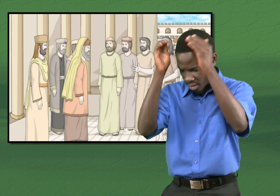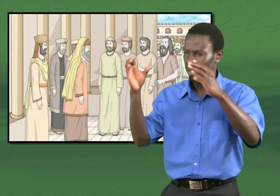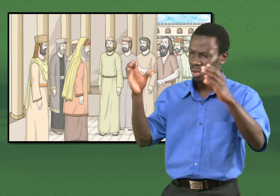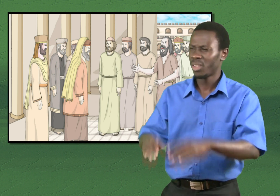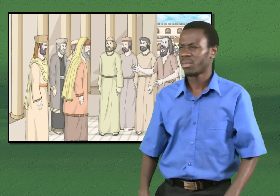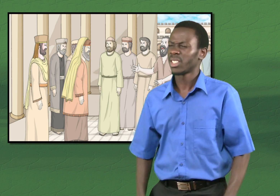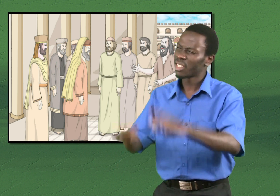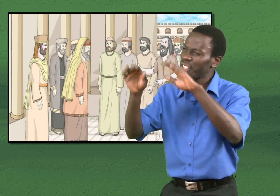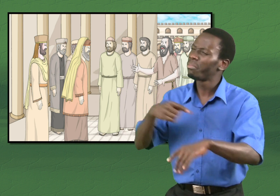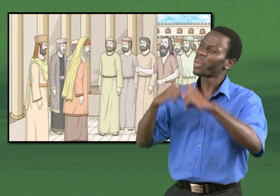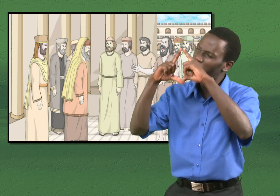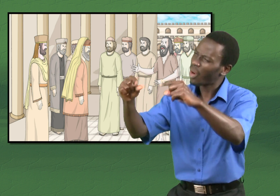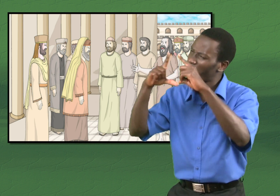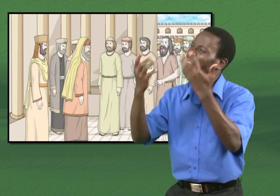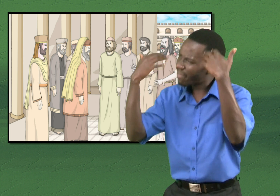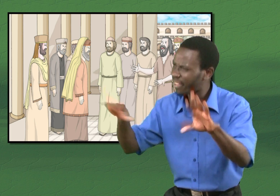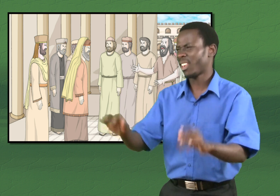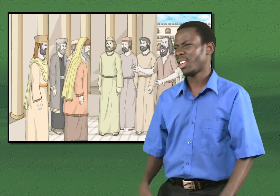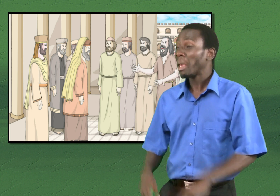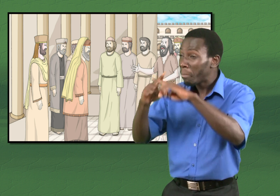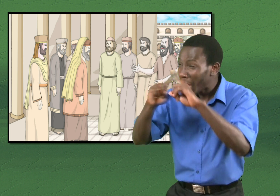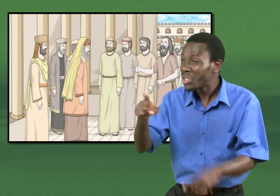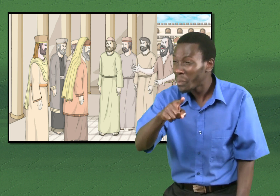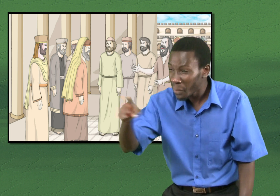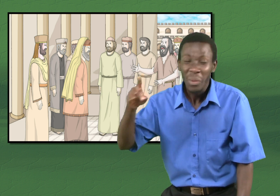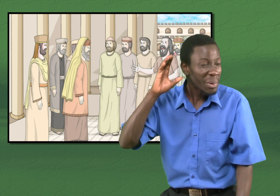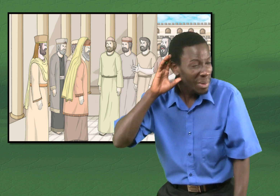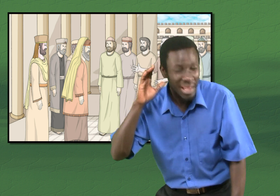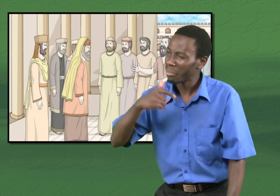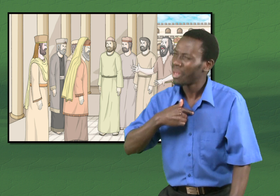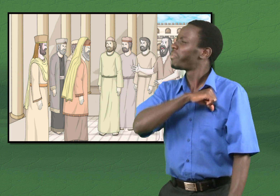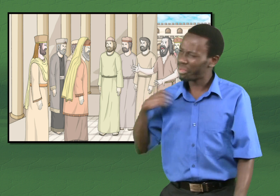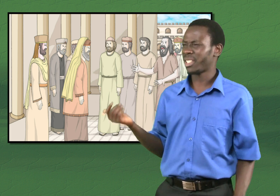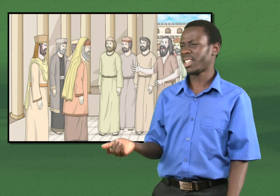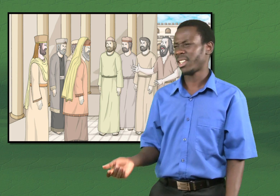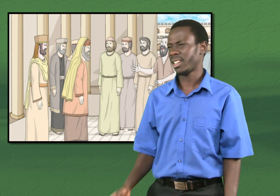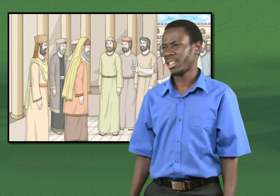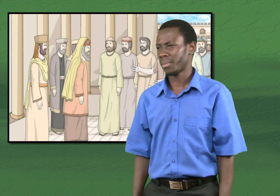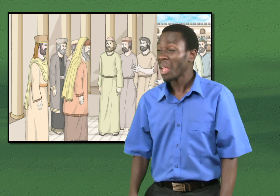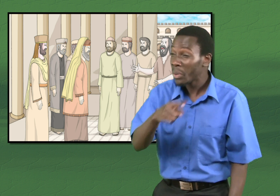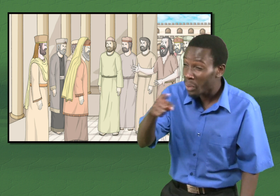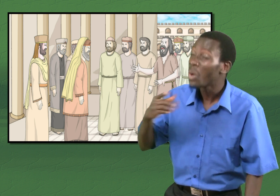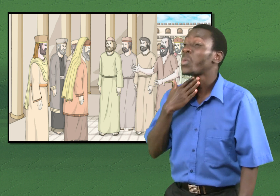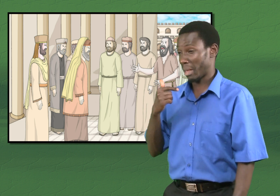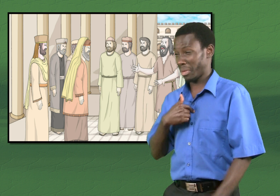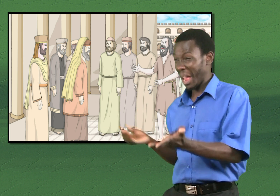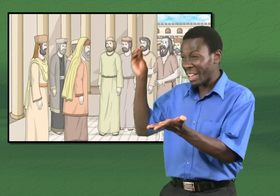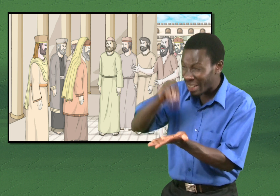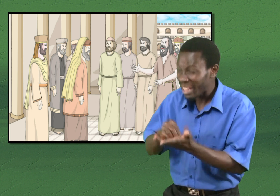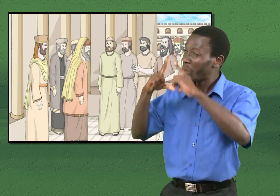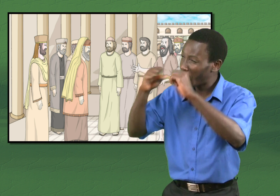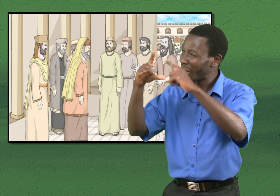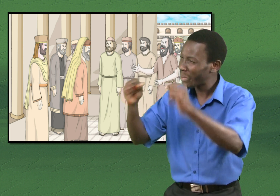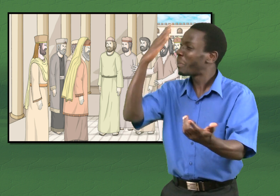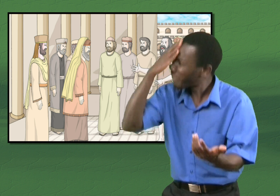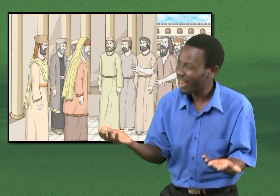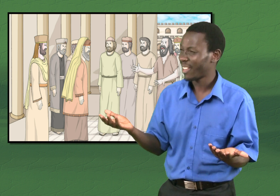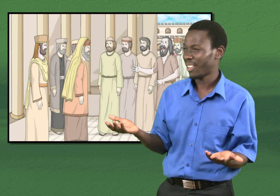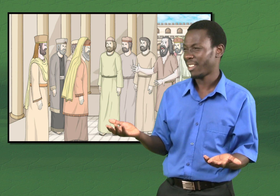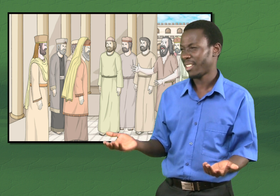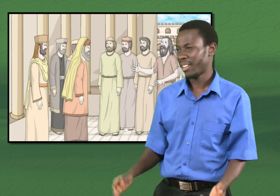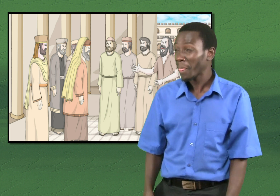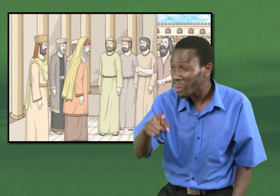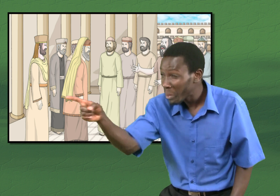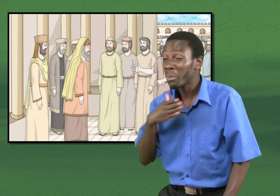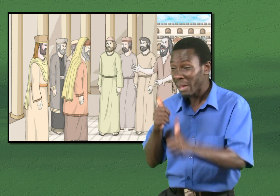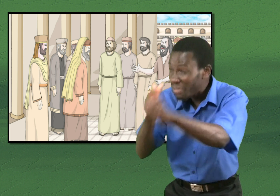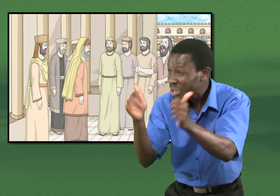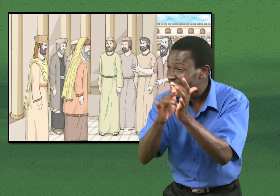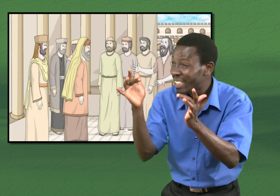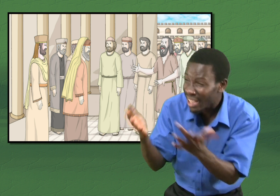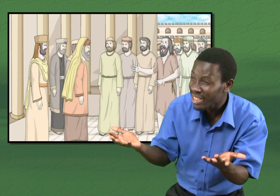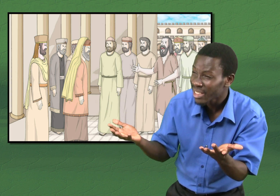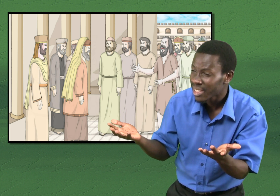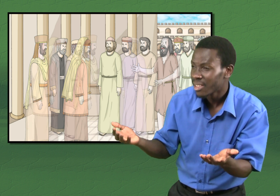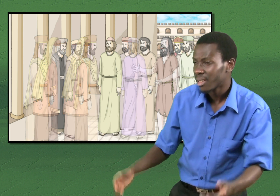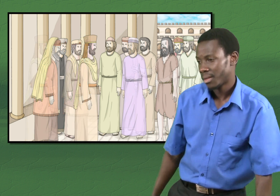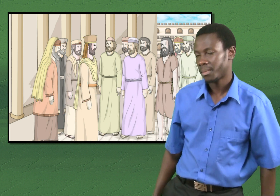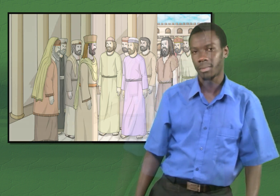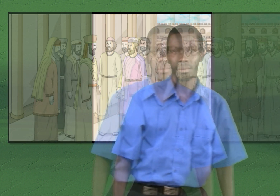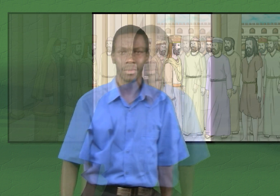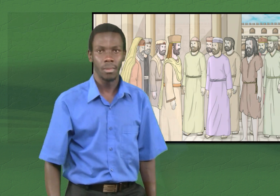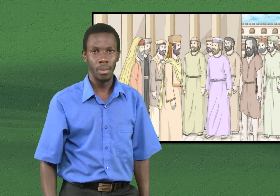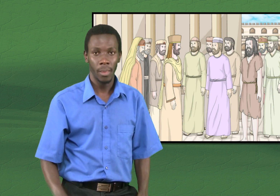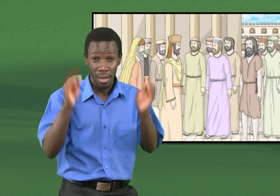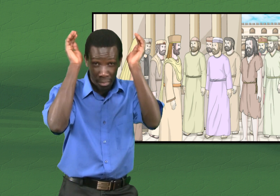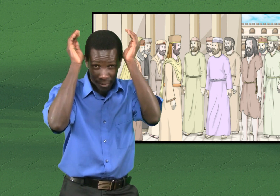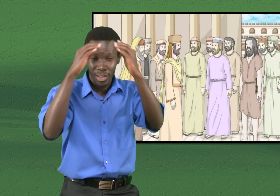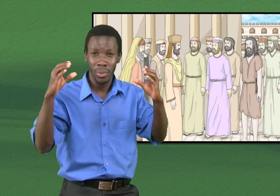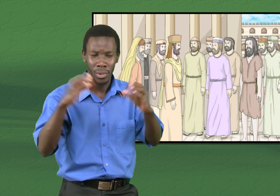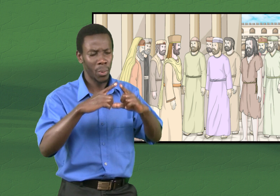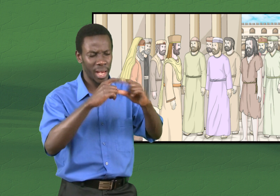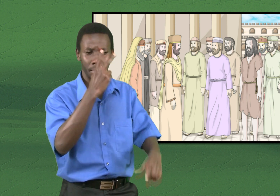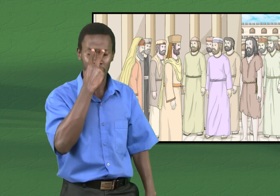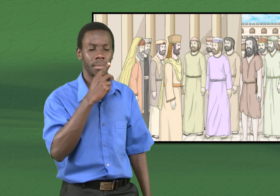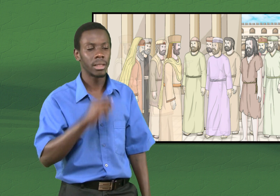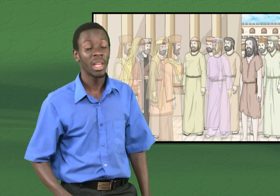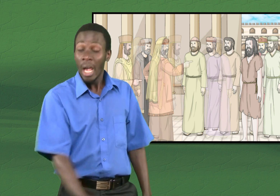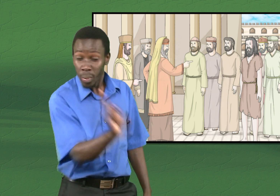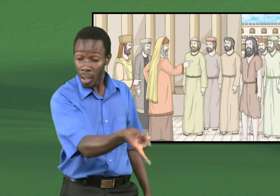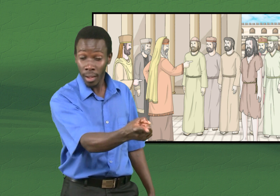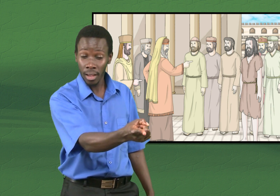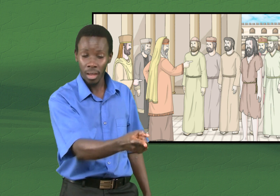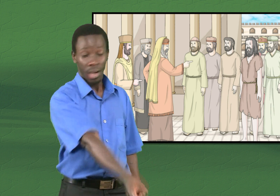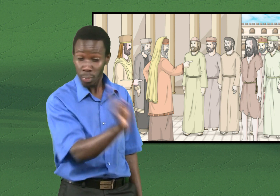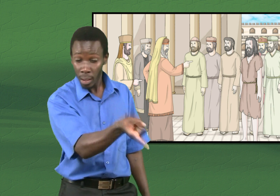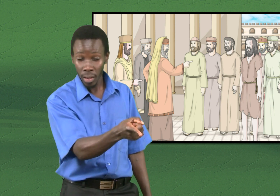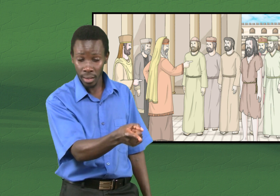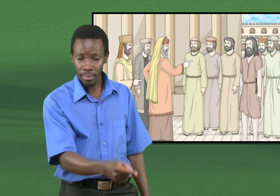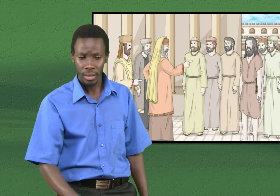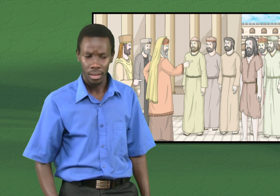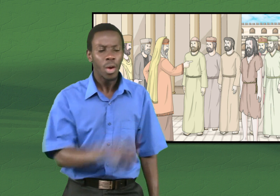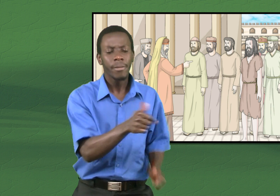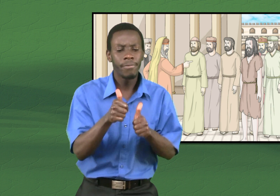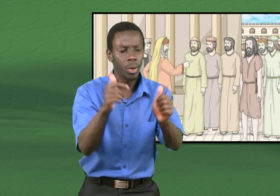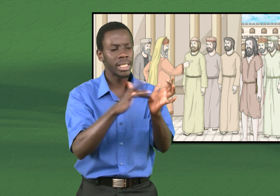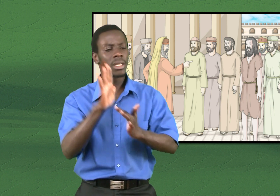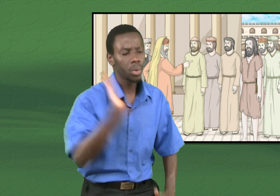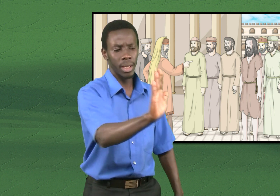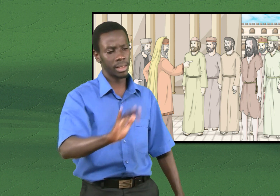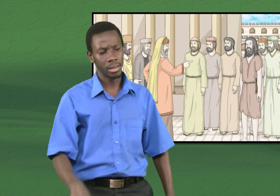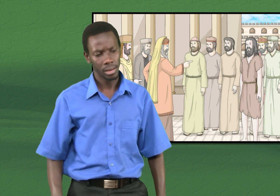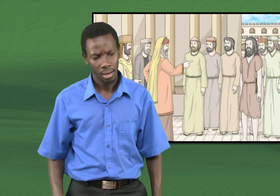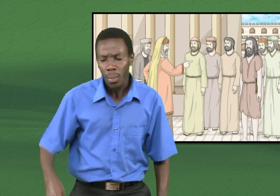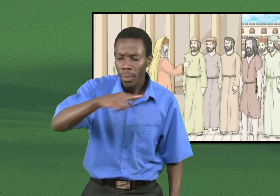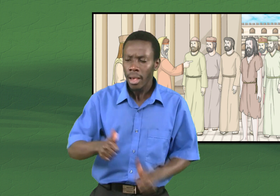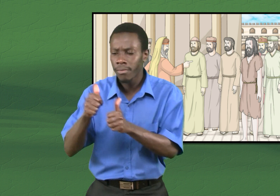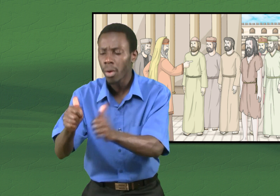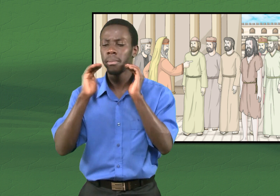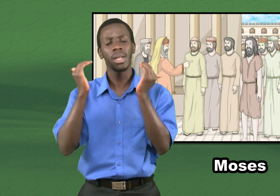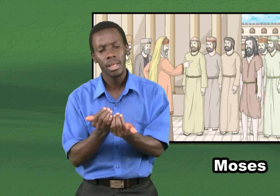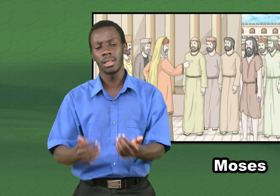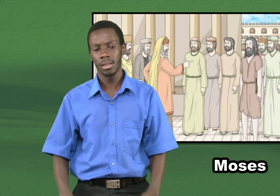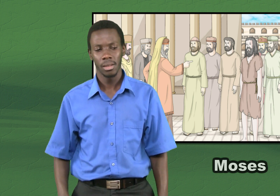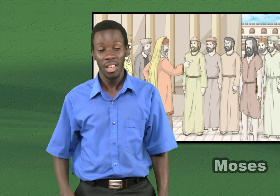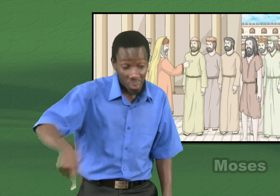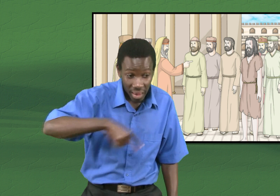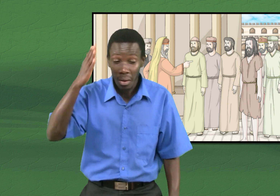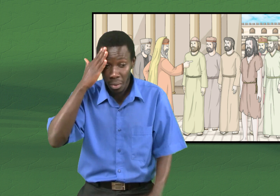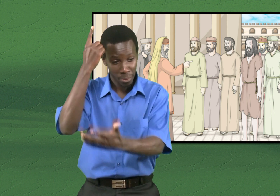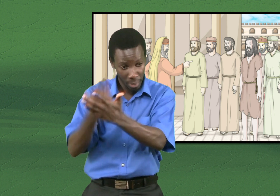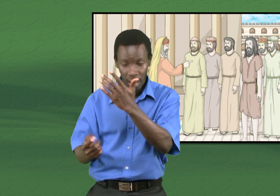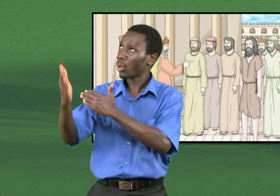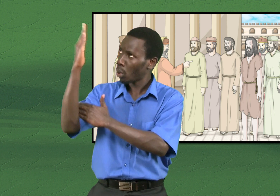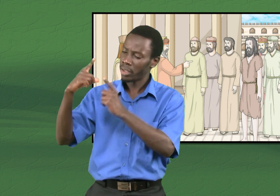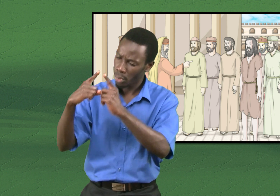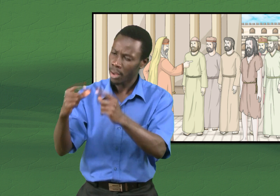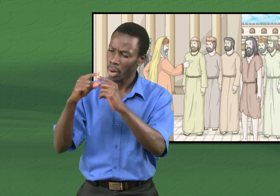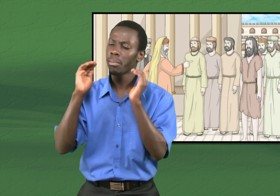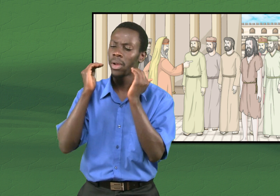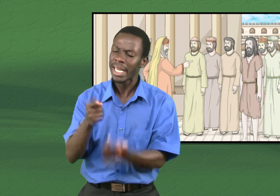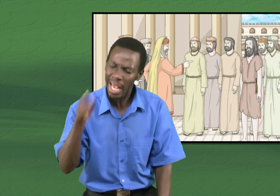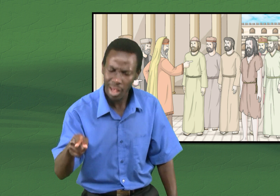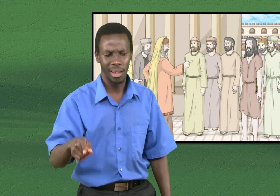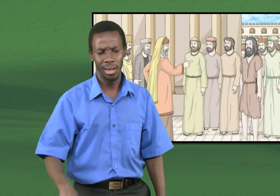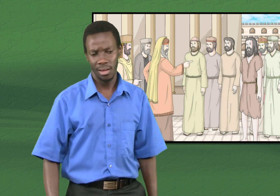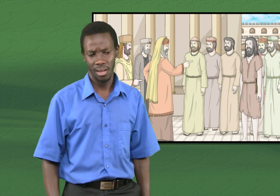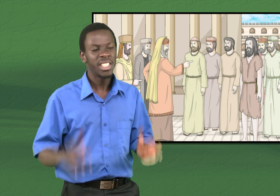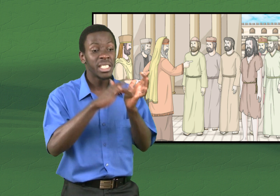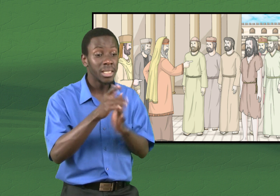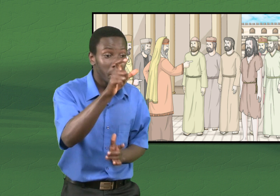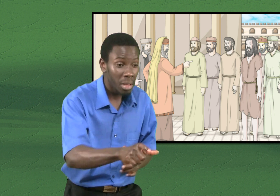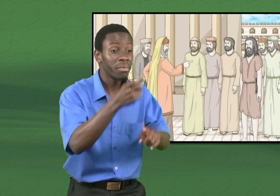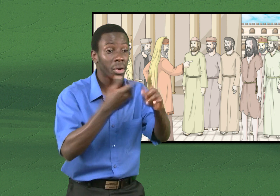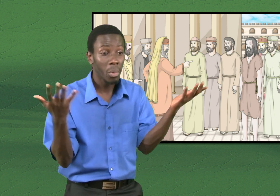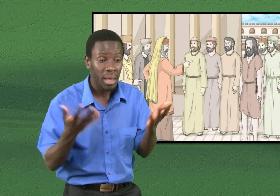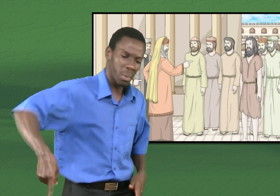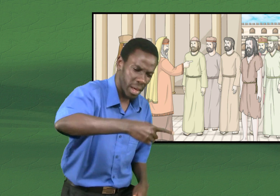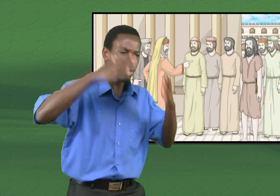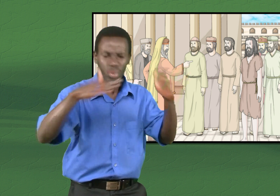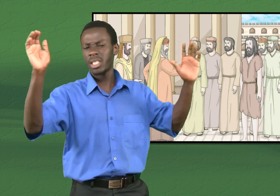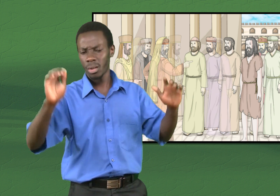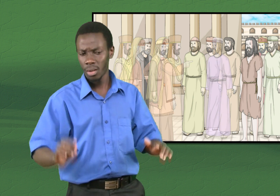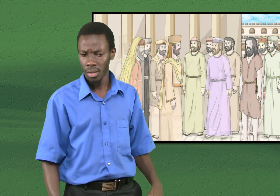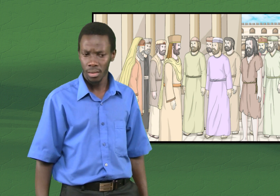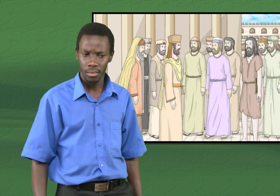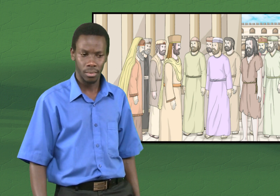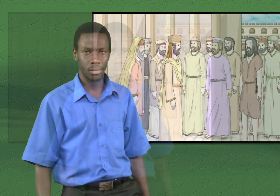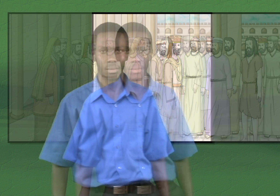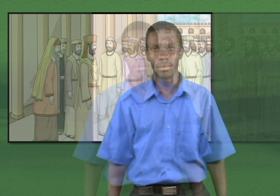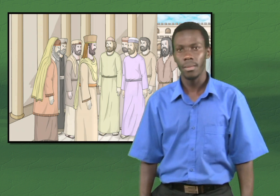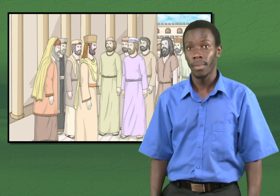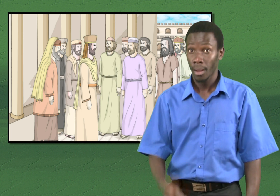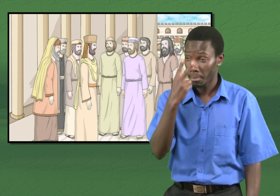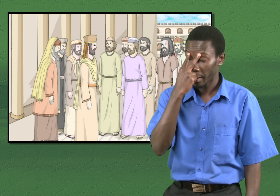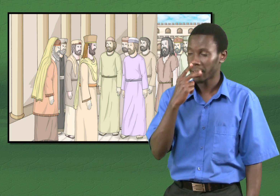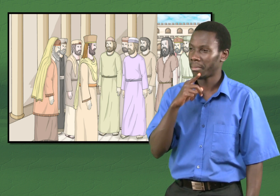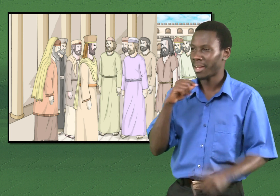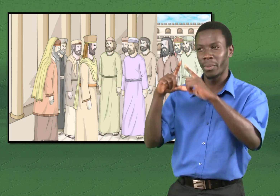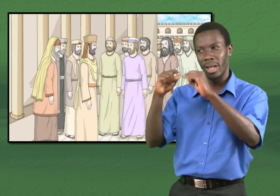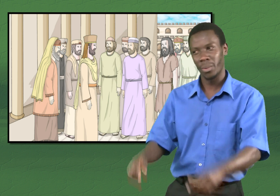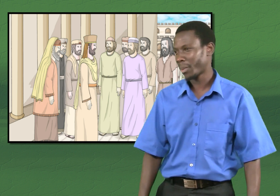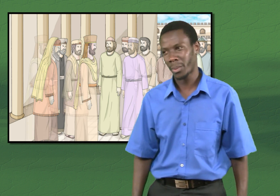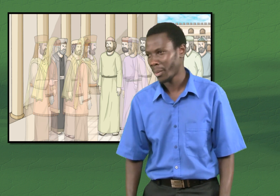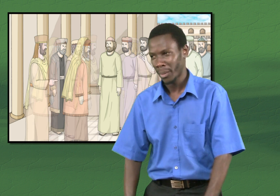Why do you want to hear it again? Do you also want to become His disciples?” Then they heaped insults on him and said, “You are His disciple; we are disciples of Moses.